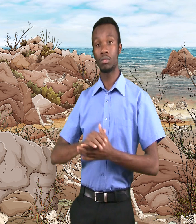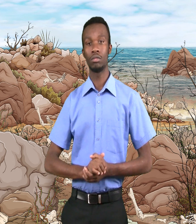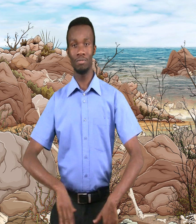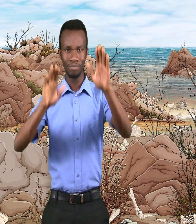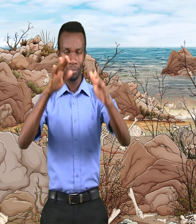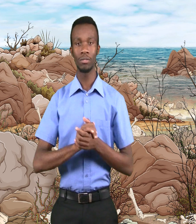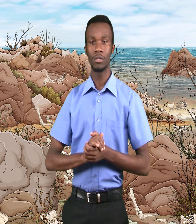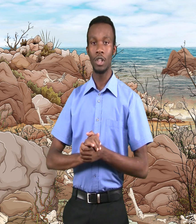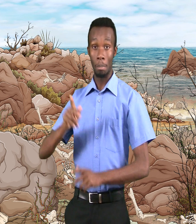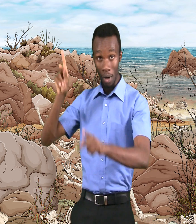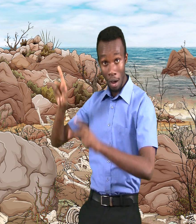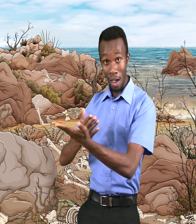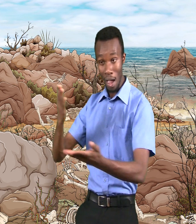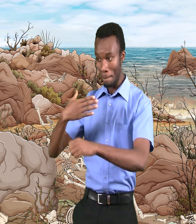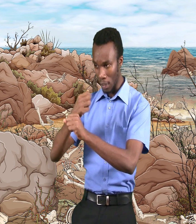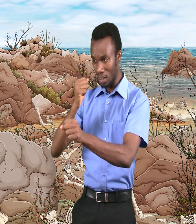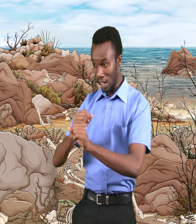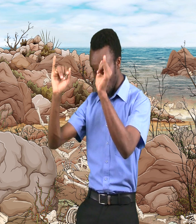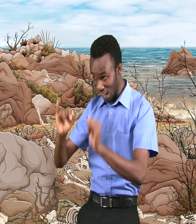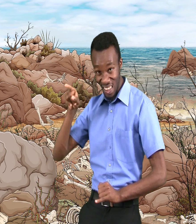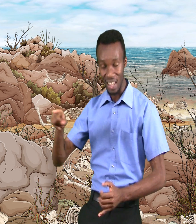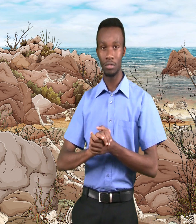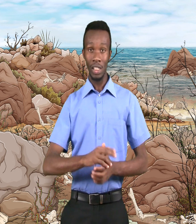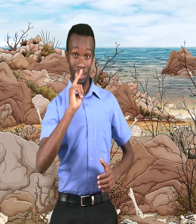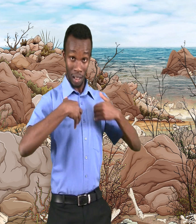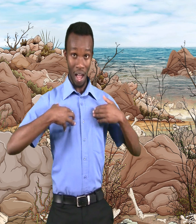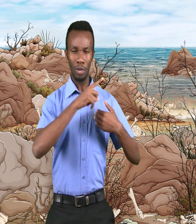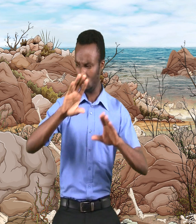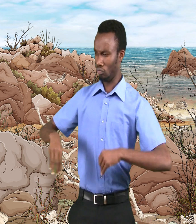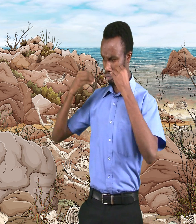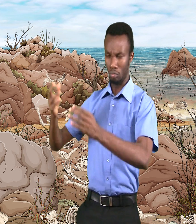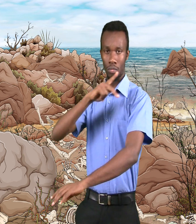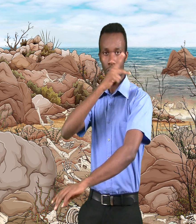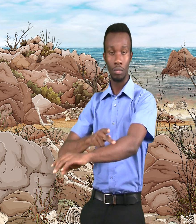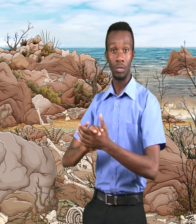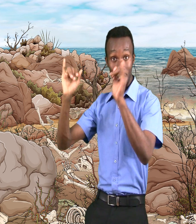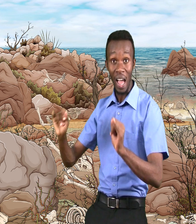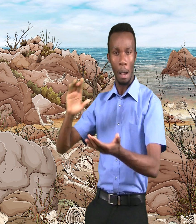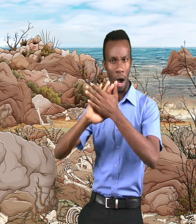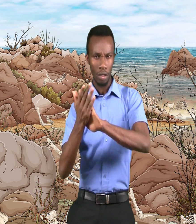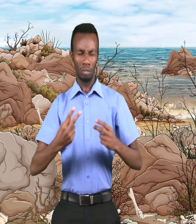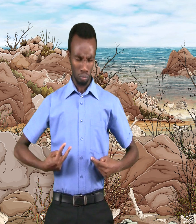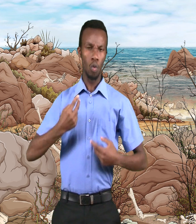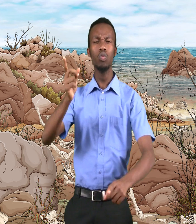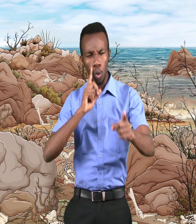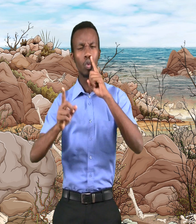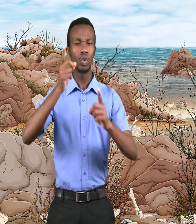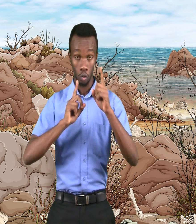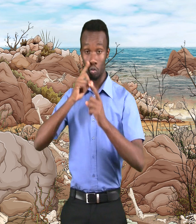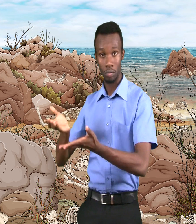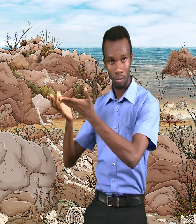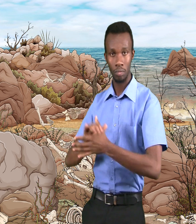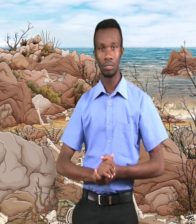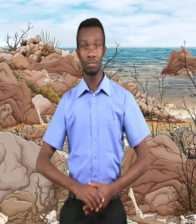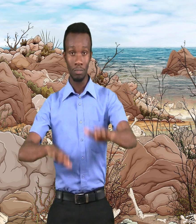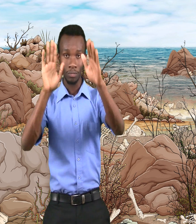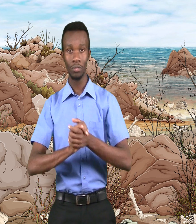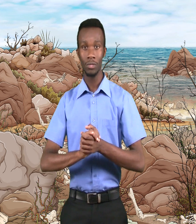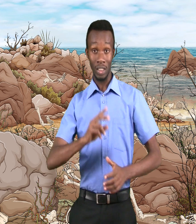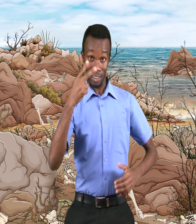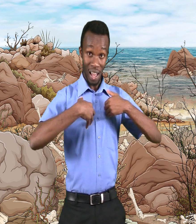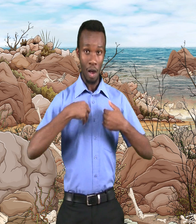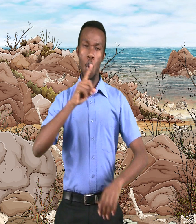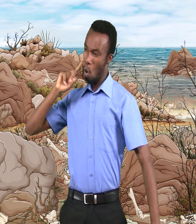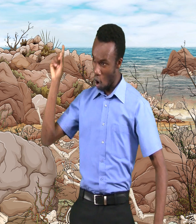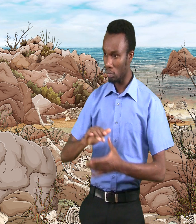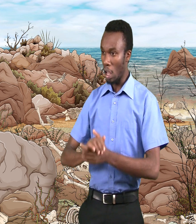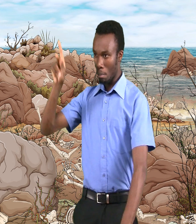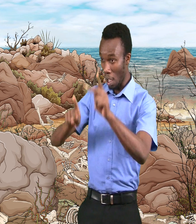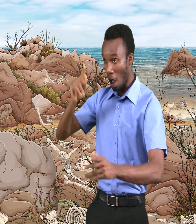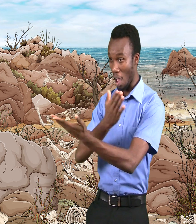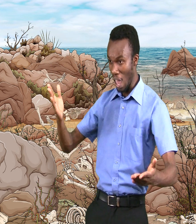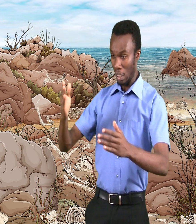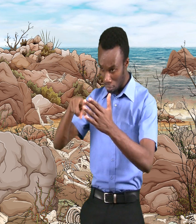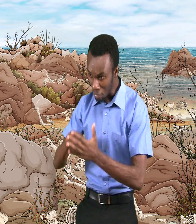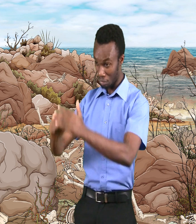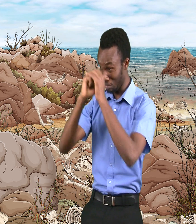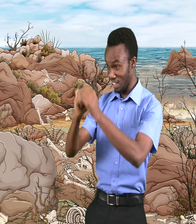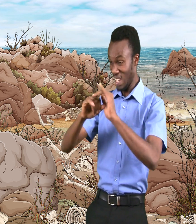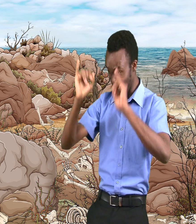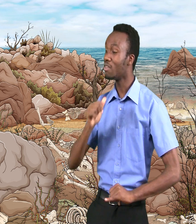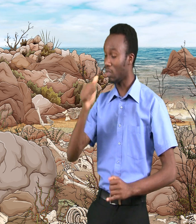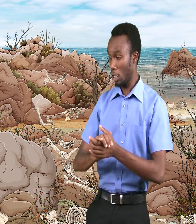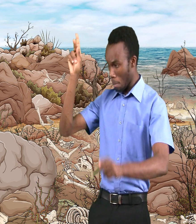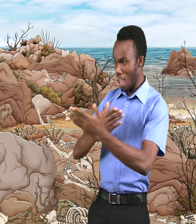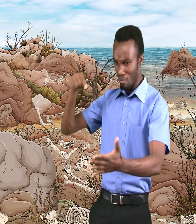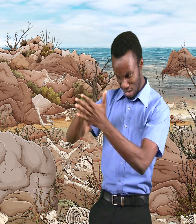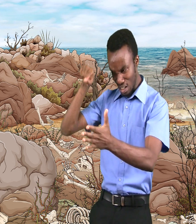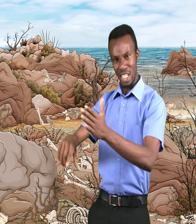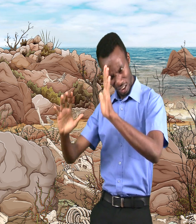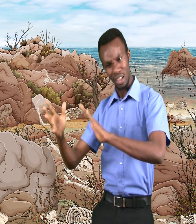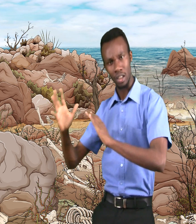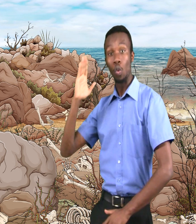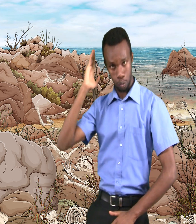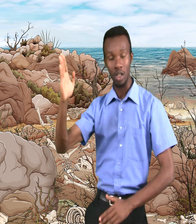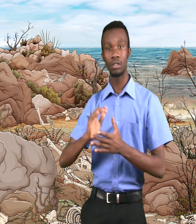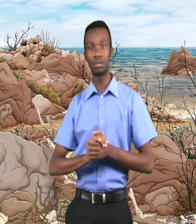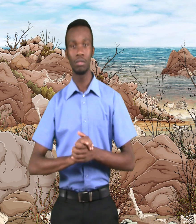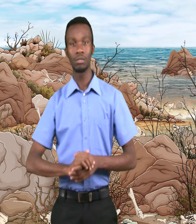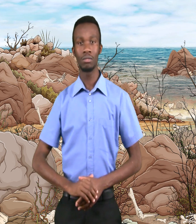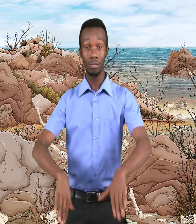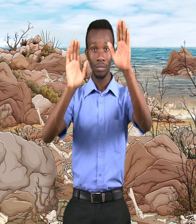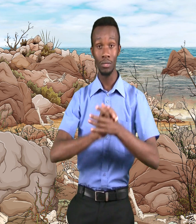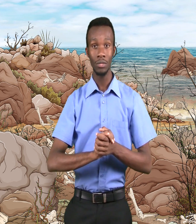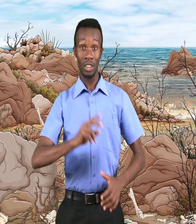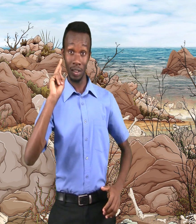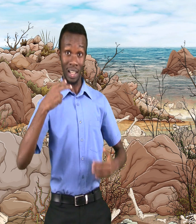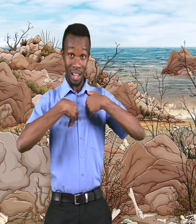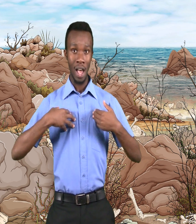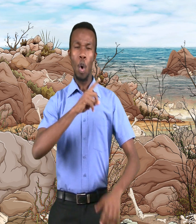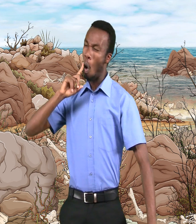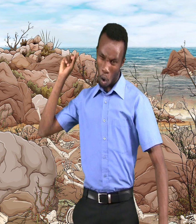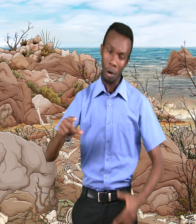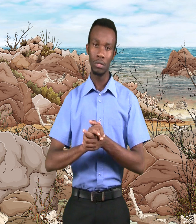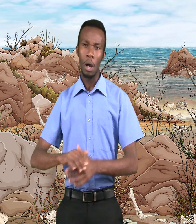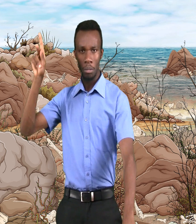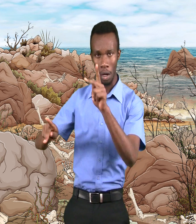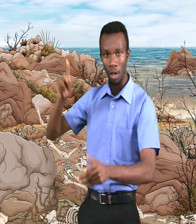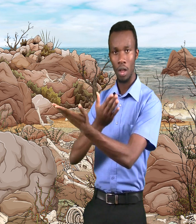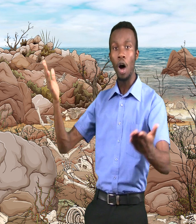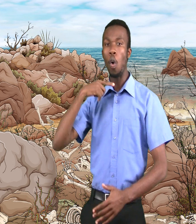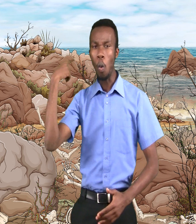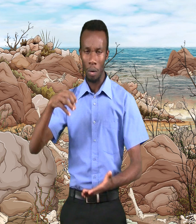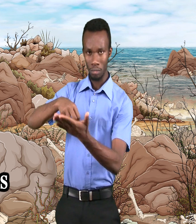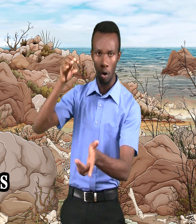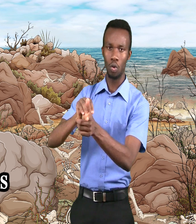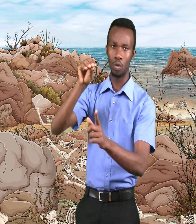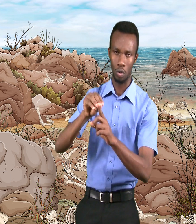The second beast was permitted to give breath to the image of the first beast, so that the image could speak and cause all who refused to worship it to be killed.